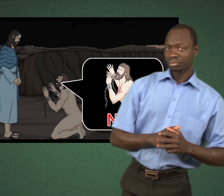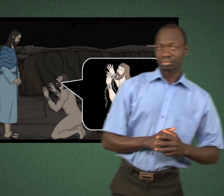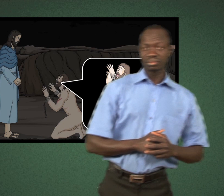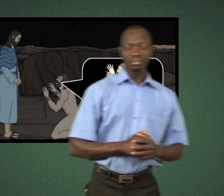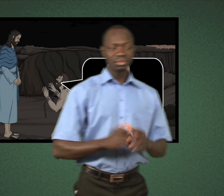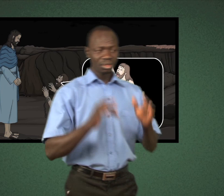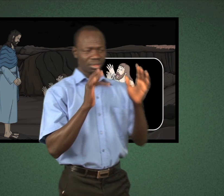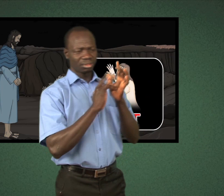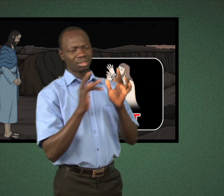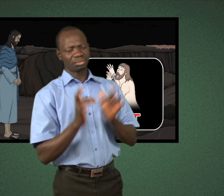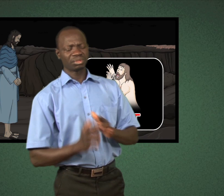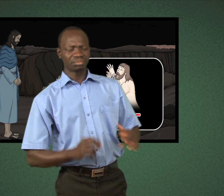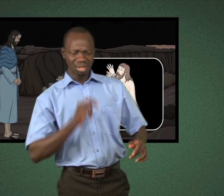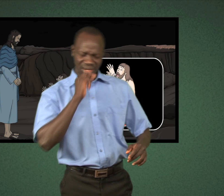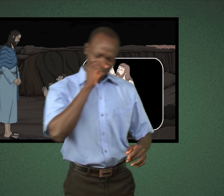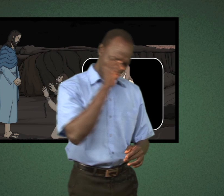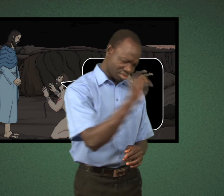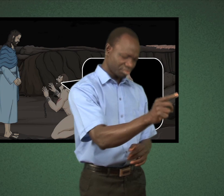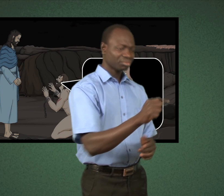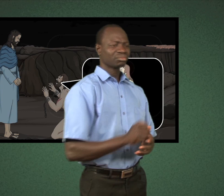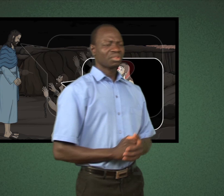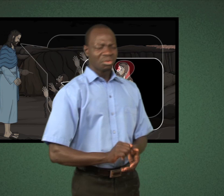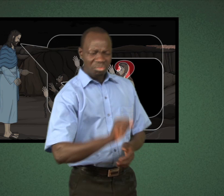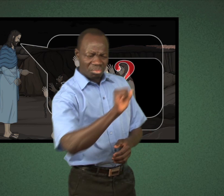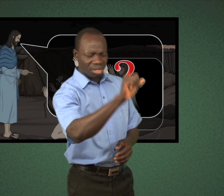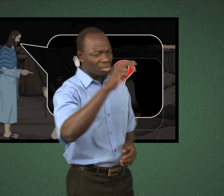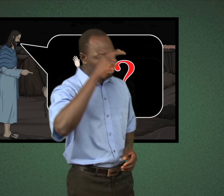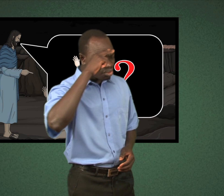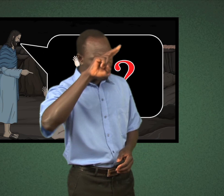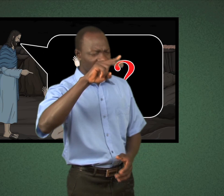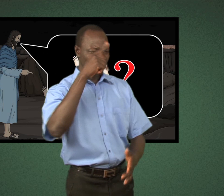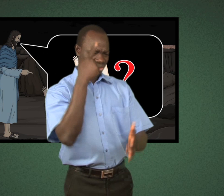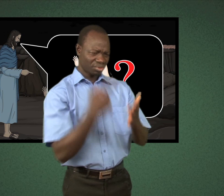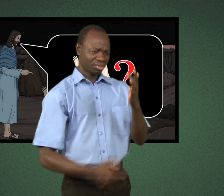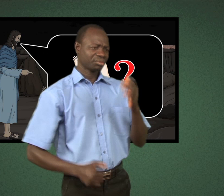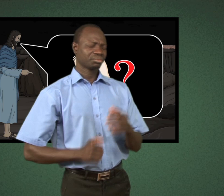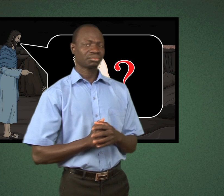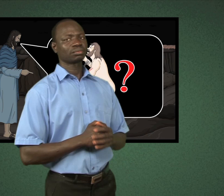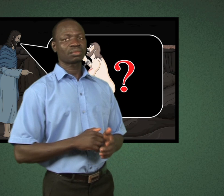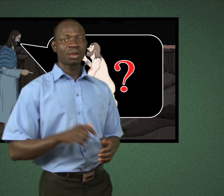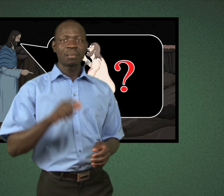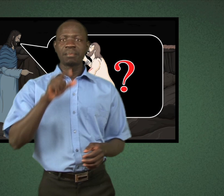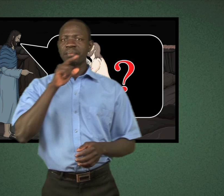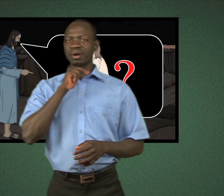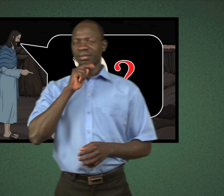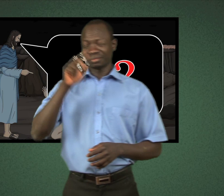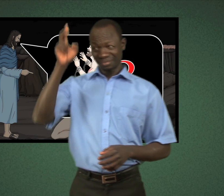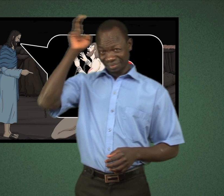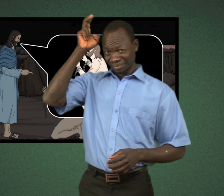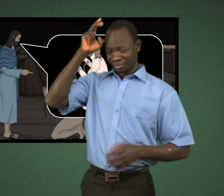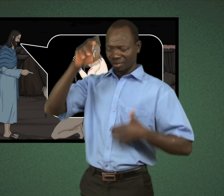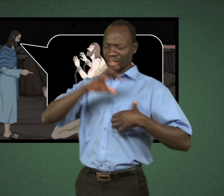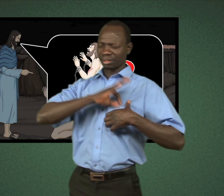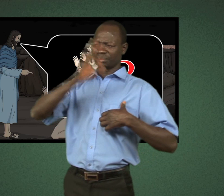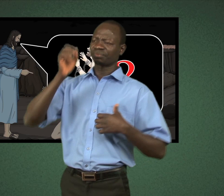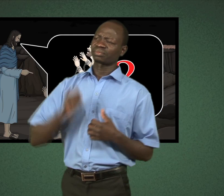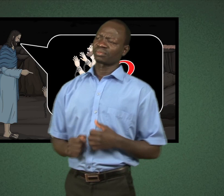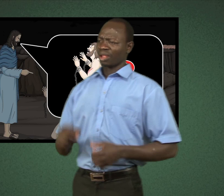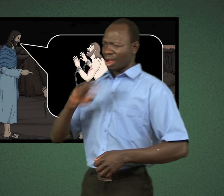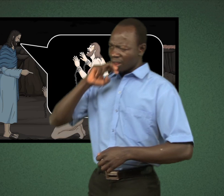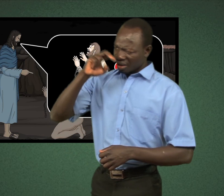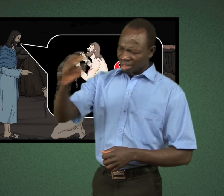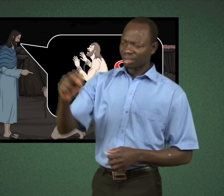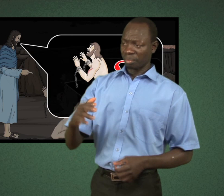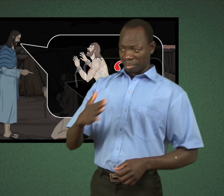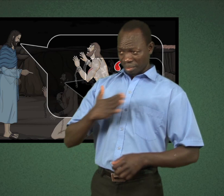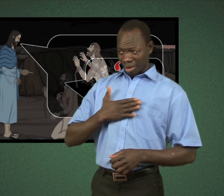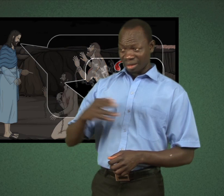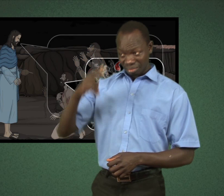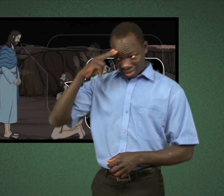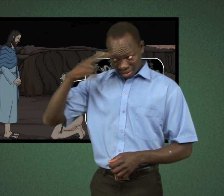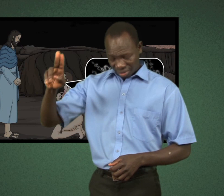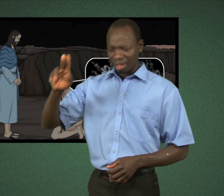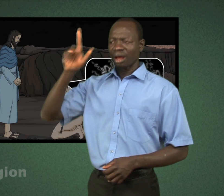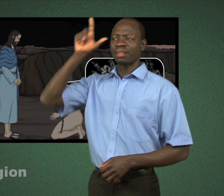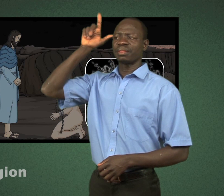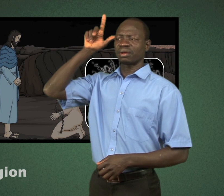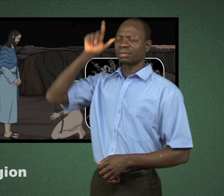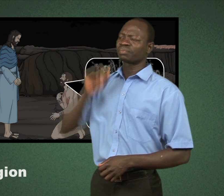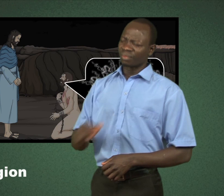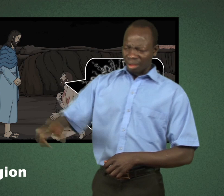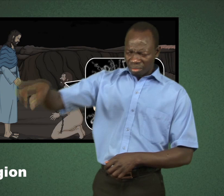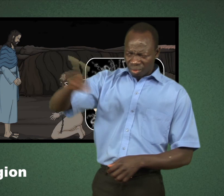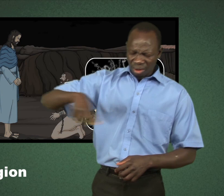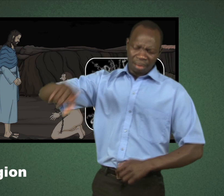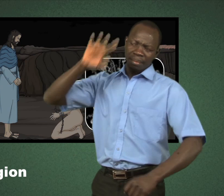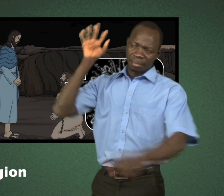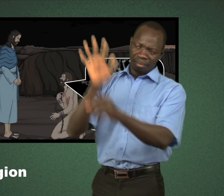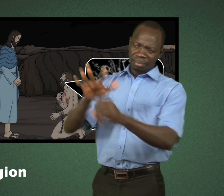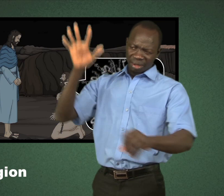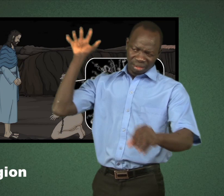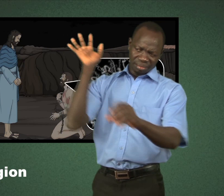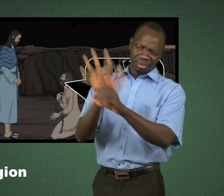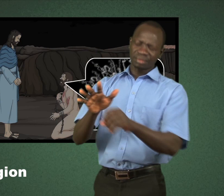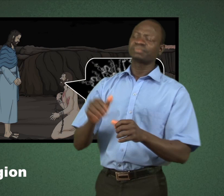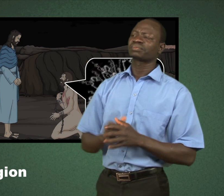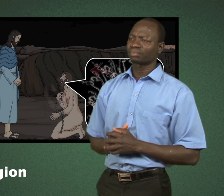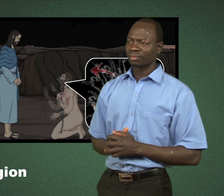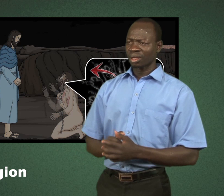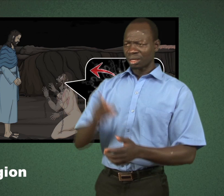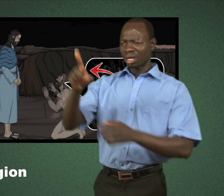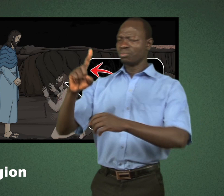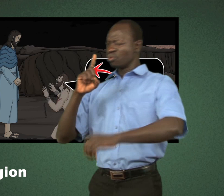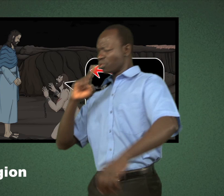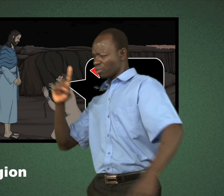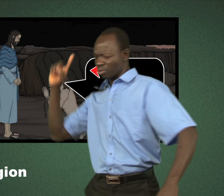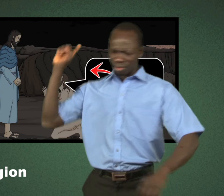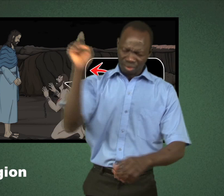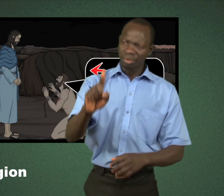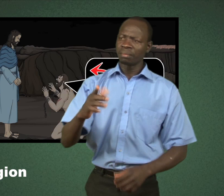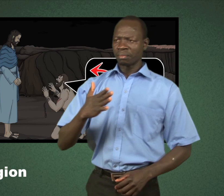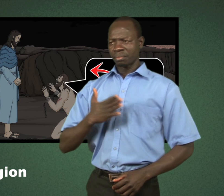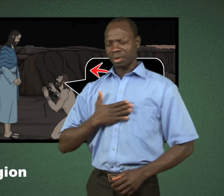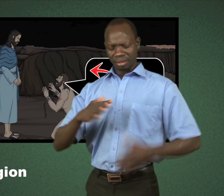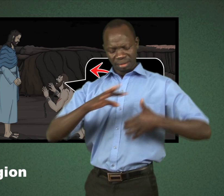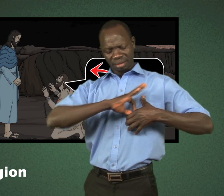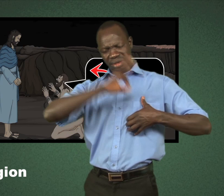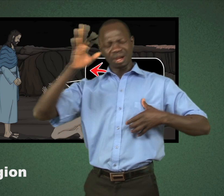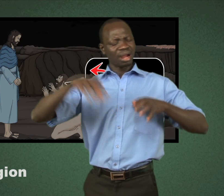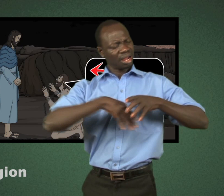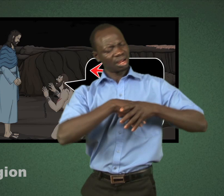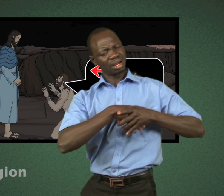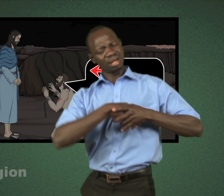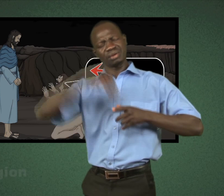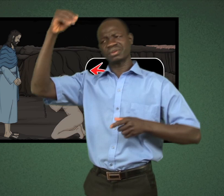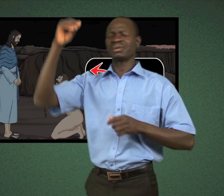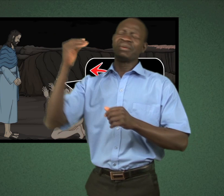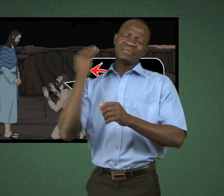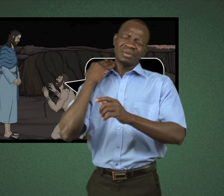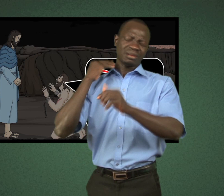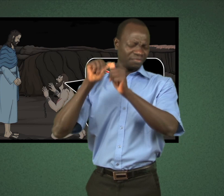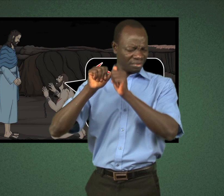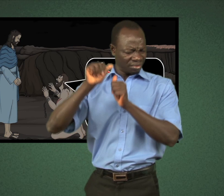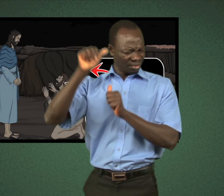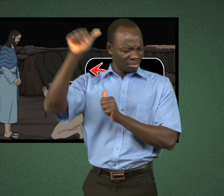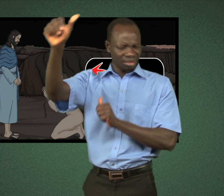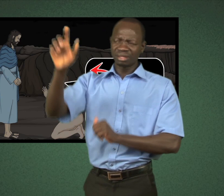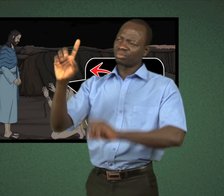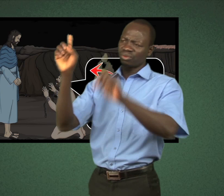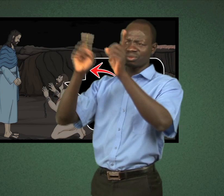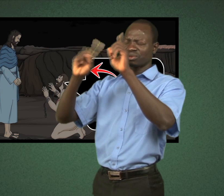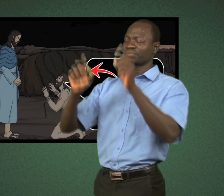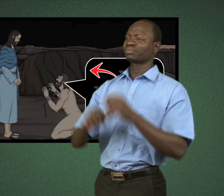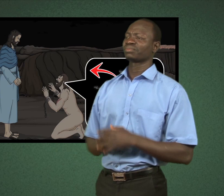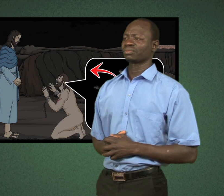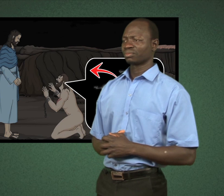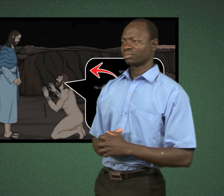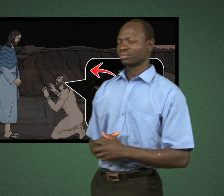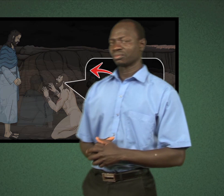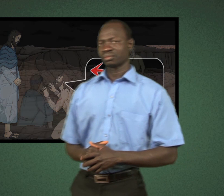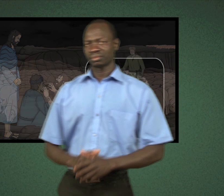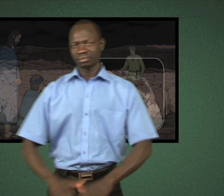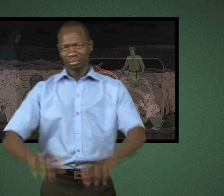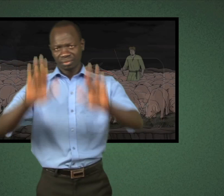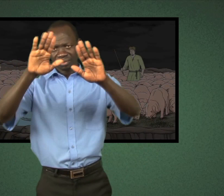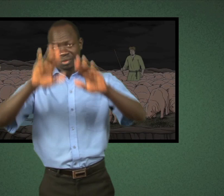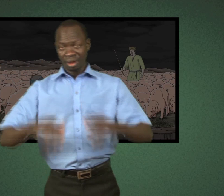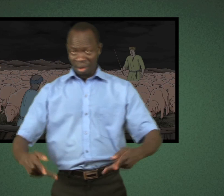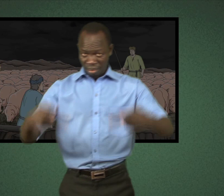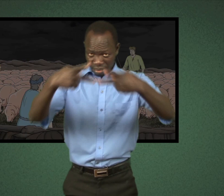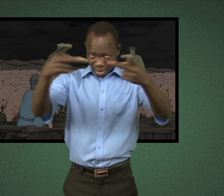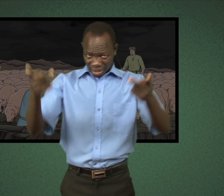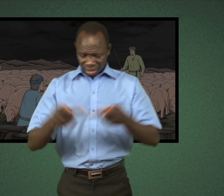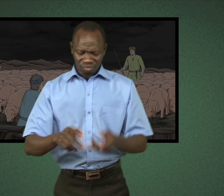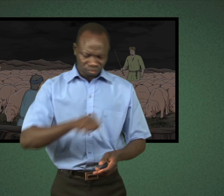“What is your name?” Jesus asked. “My name is Legion,” he replied, “for we are many.” And he begged Jesus repeatedly not to send them out of that region.